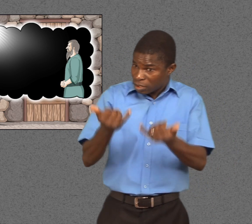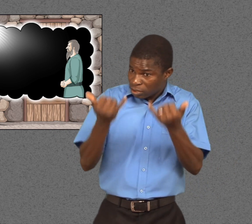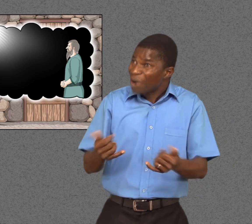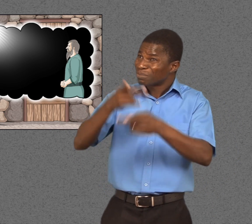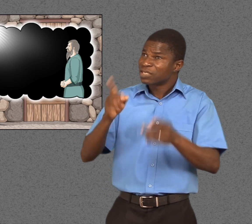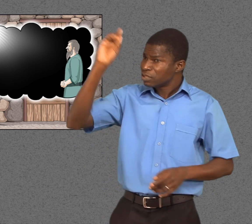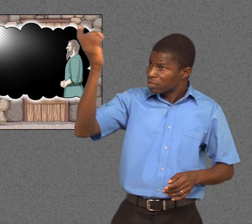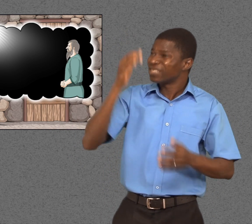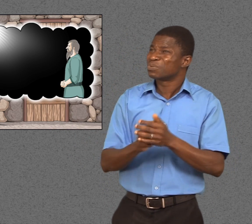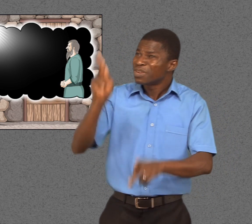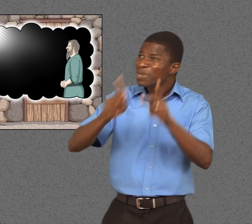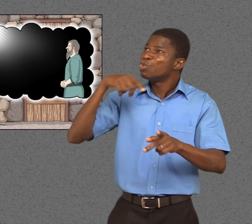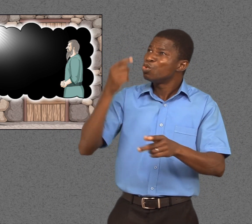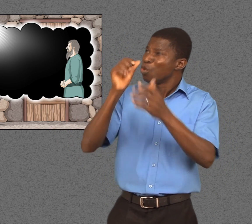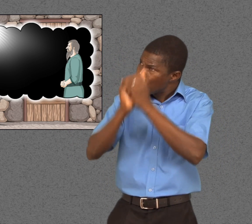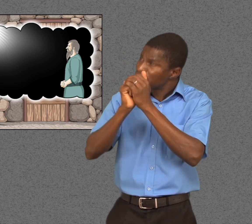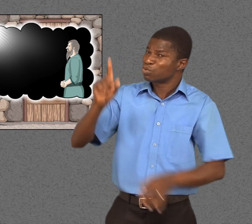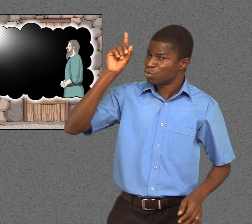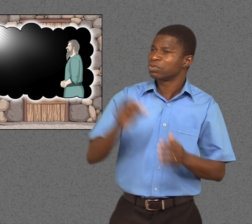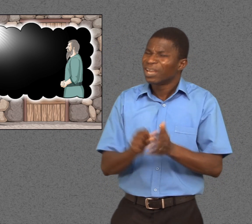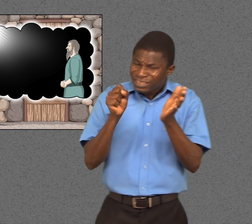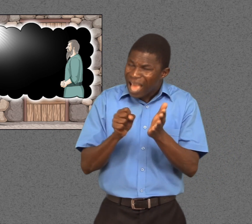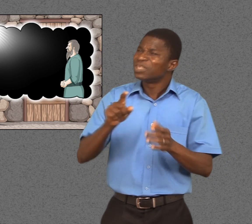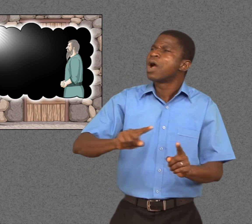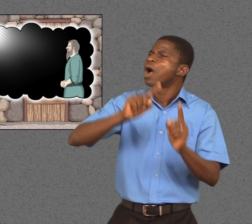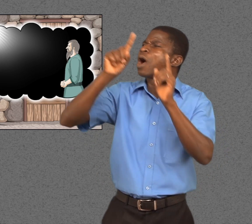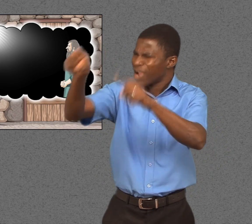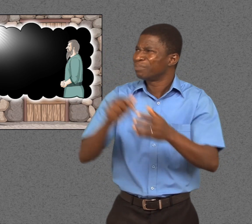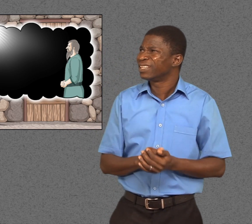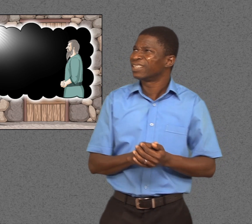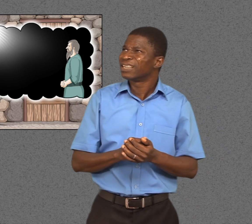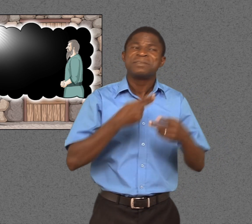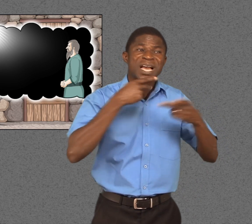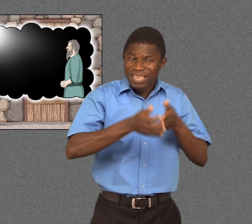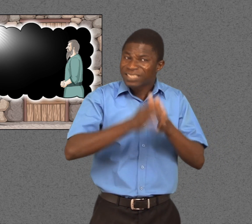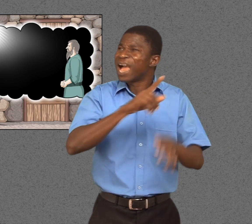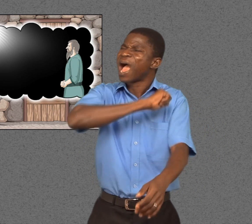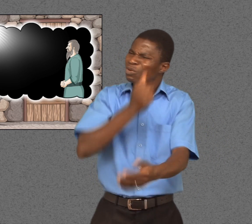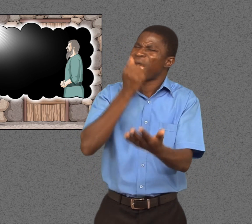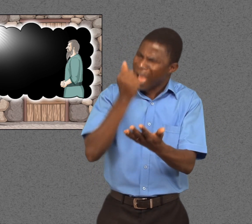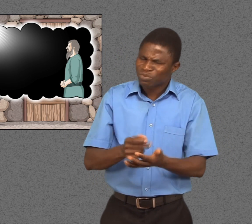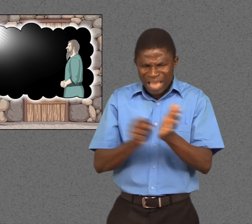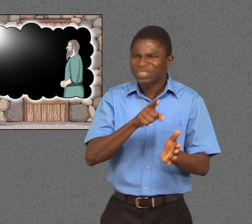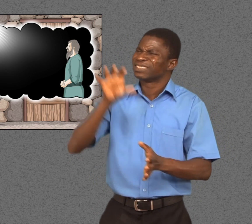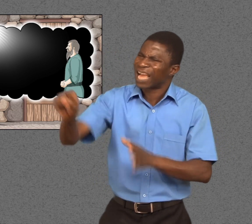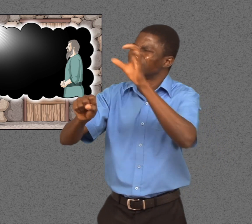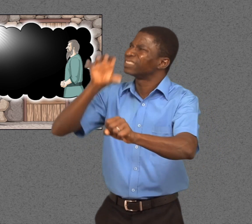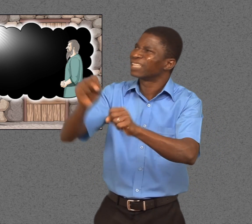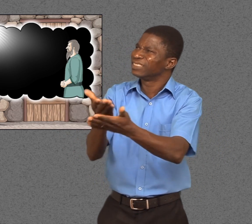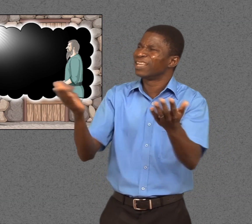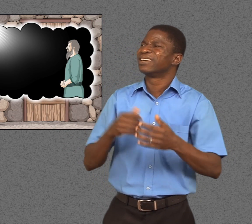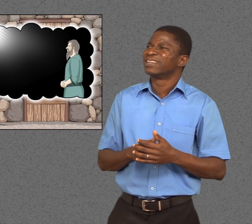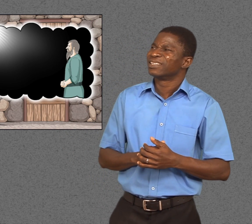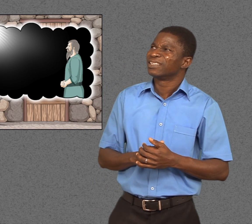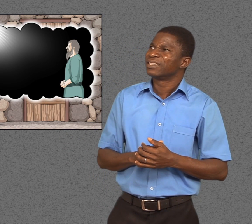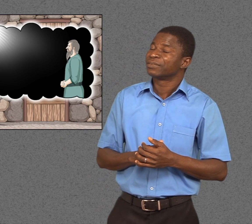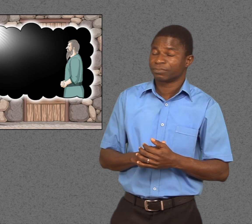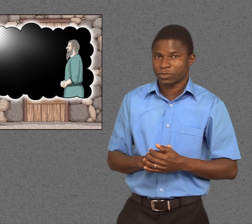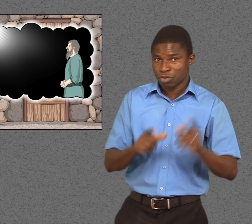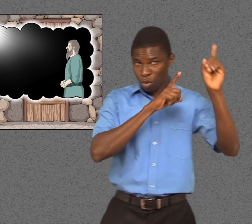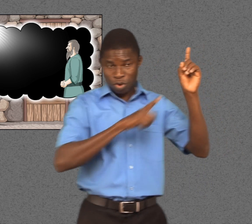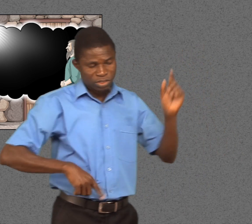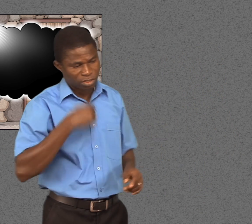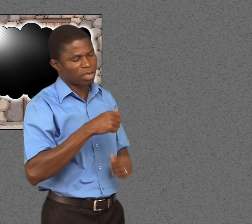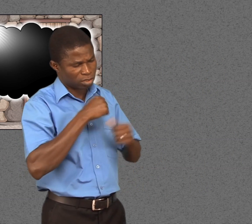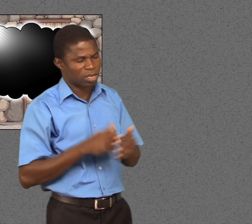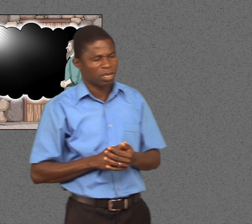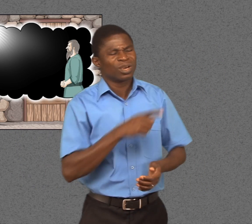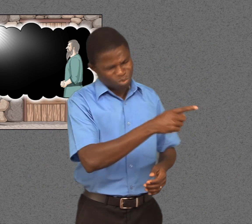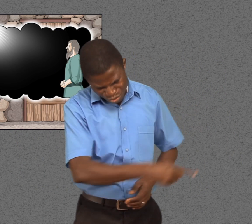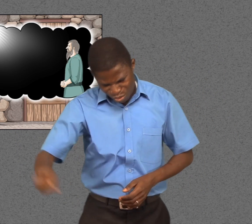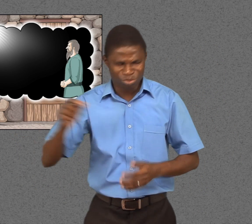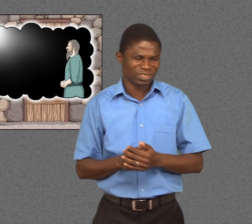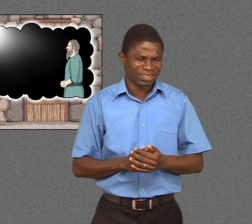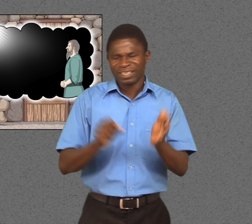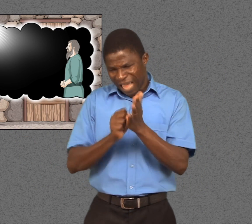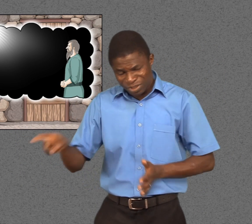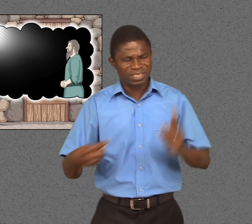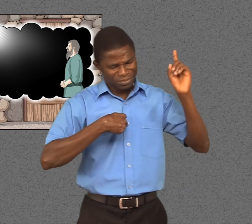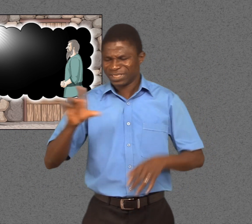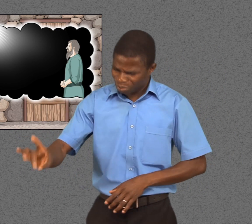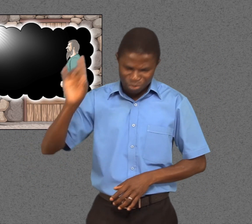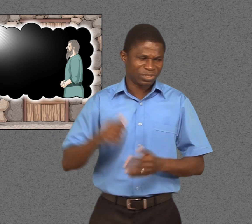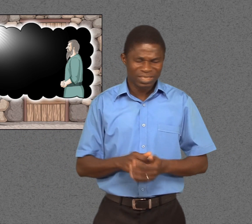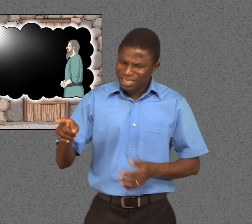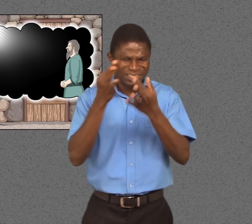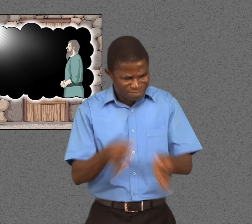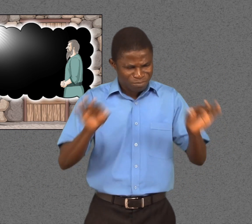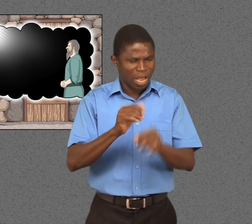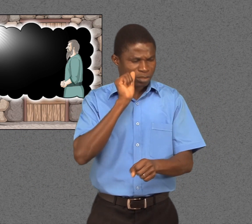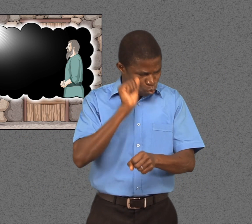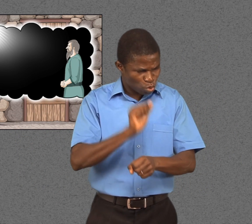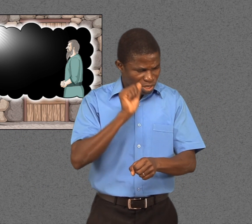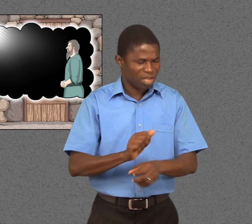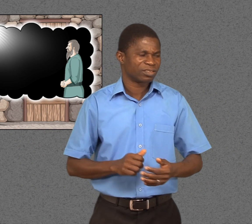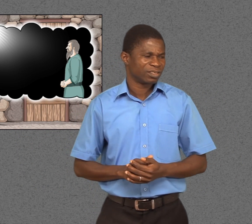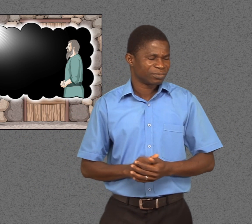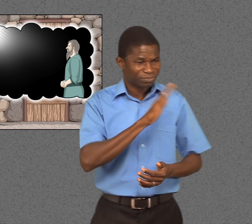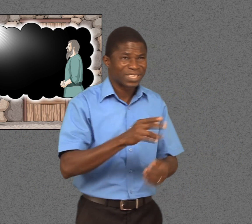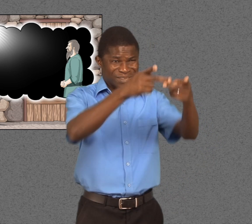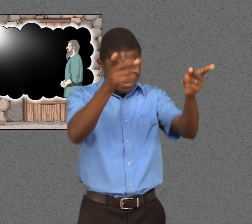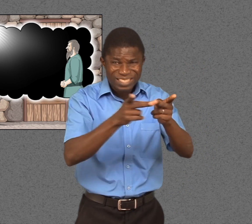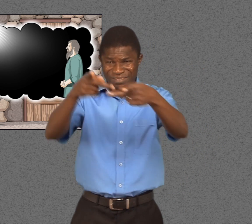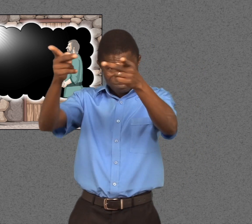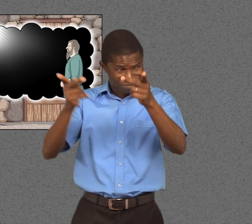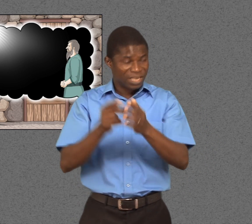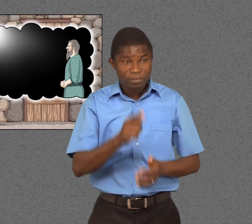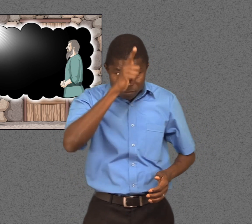And now he is here with authority from the chief priests to arrest all who call on Your name.” “Go!”